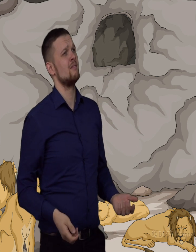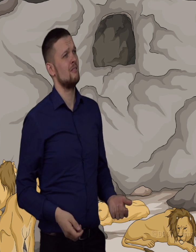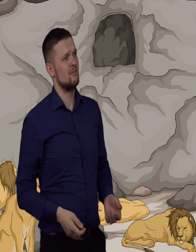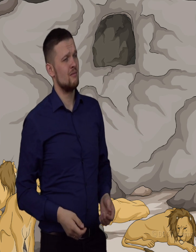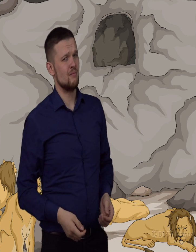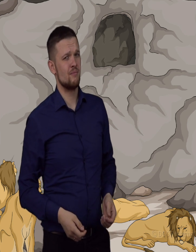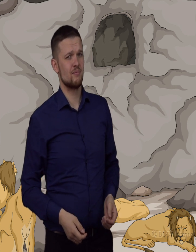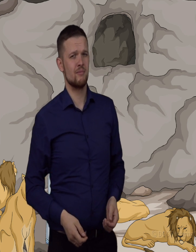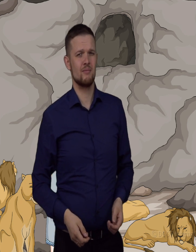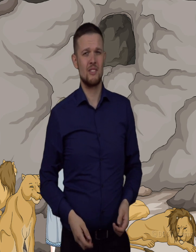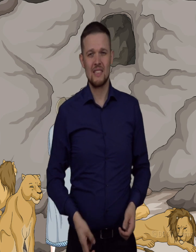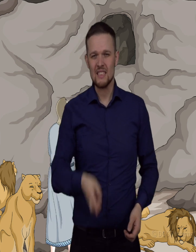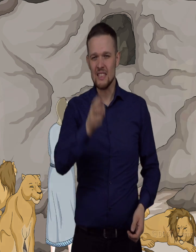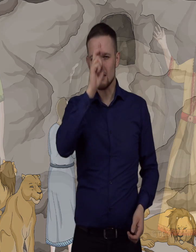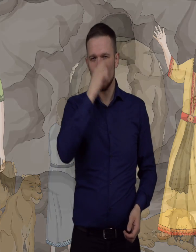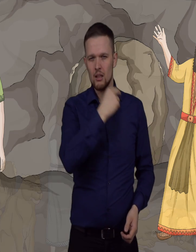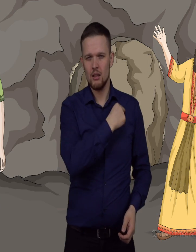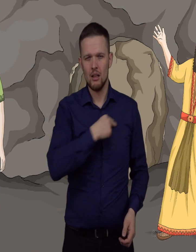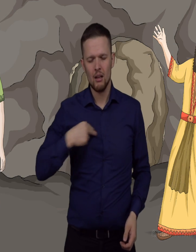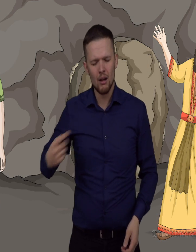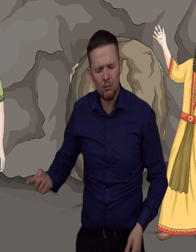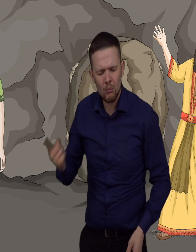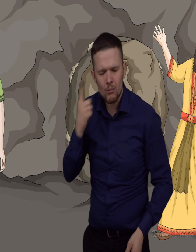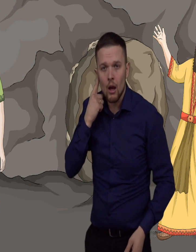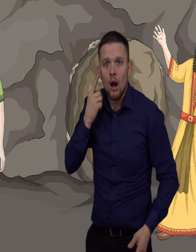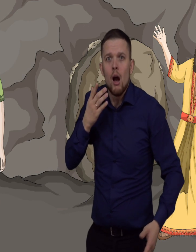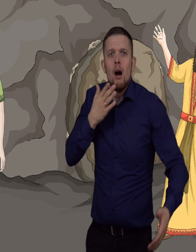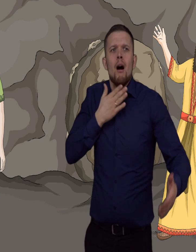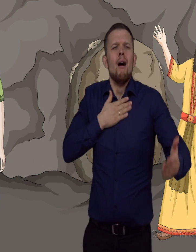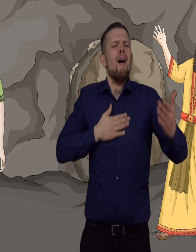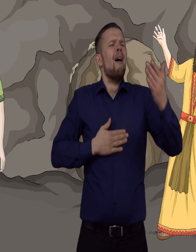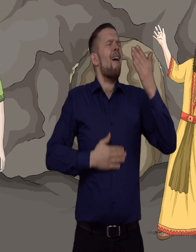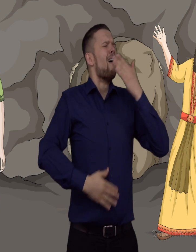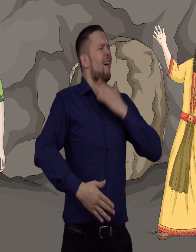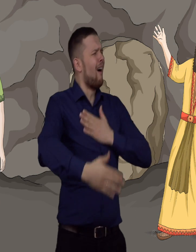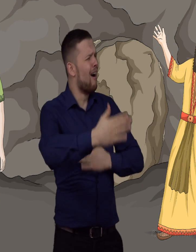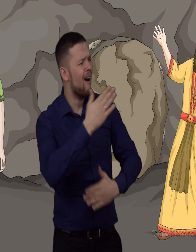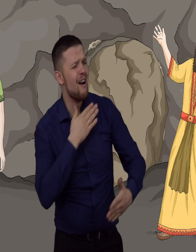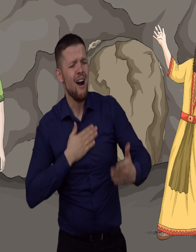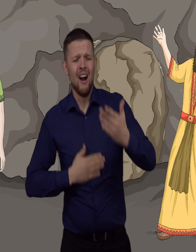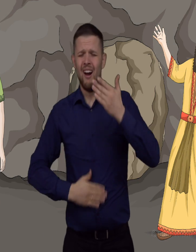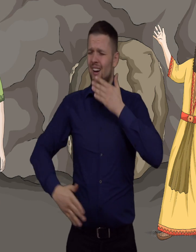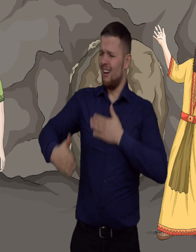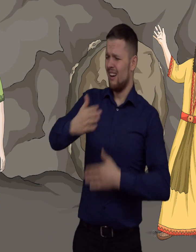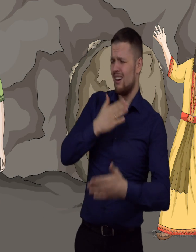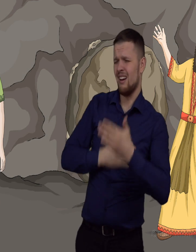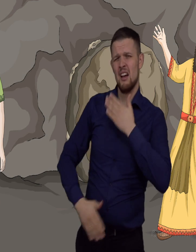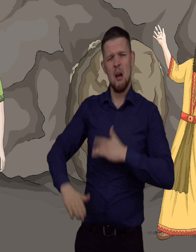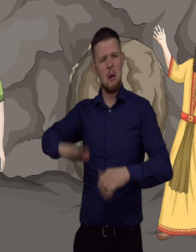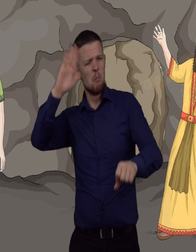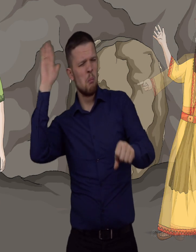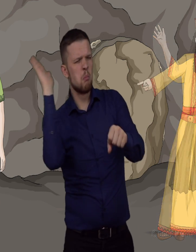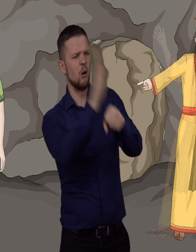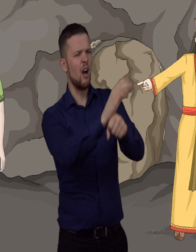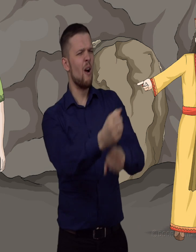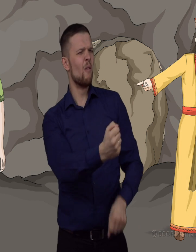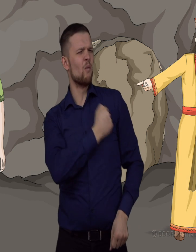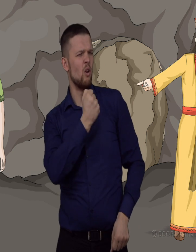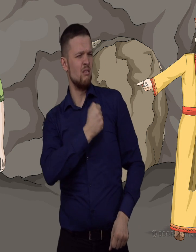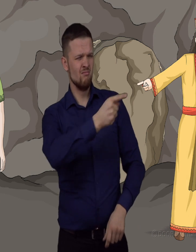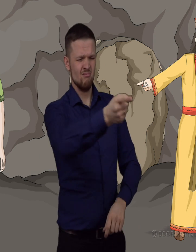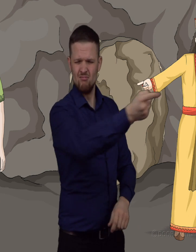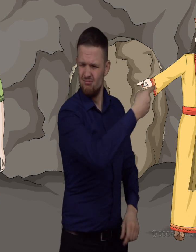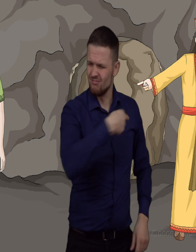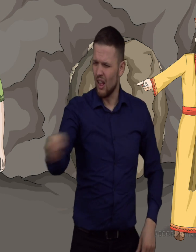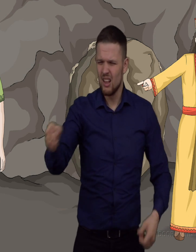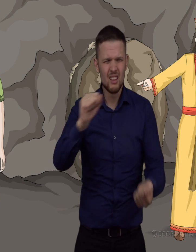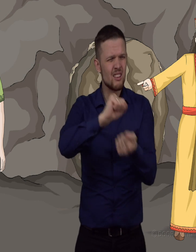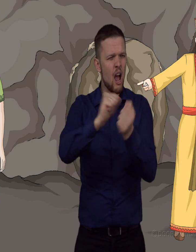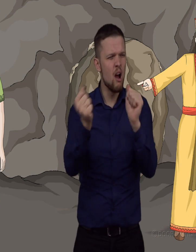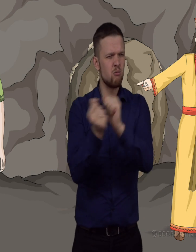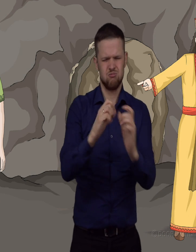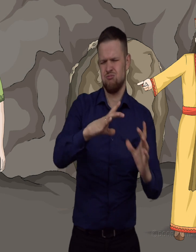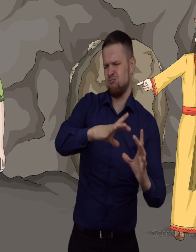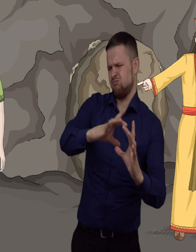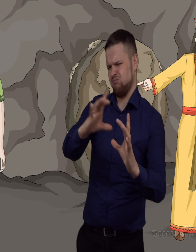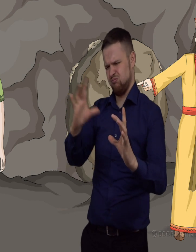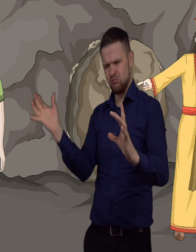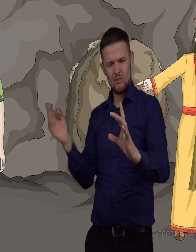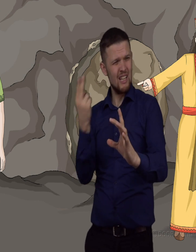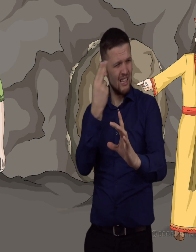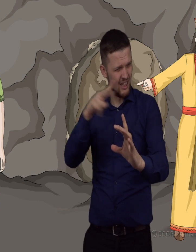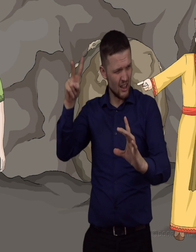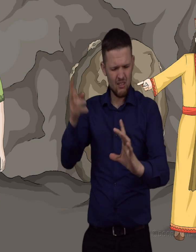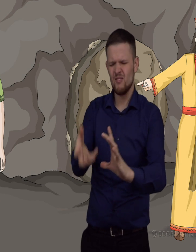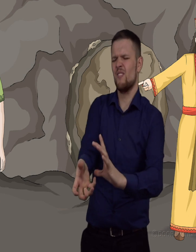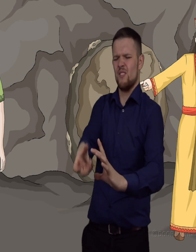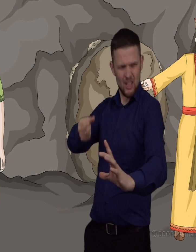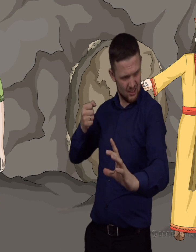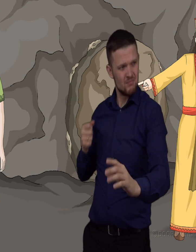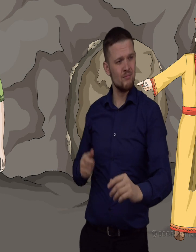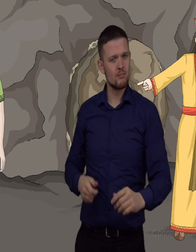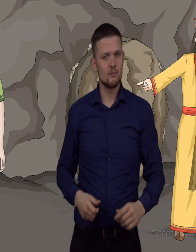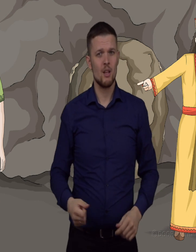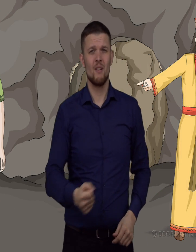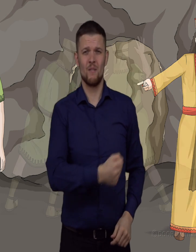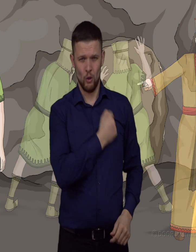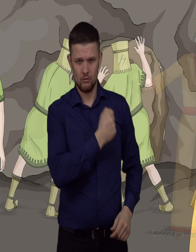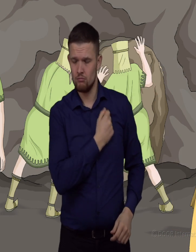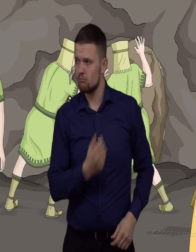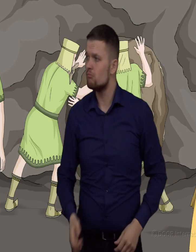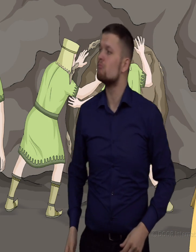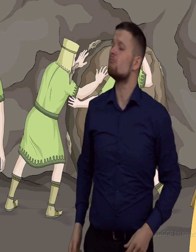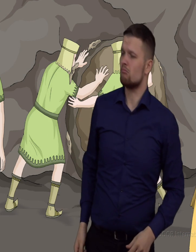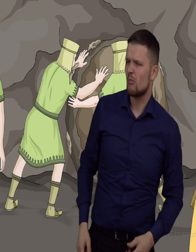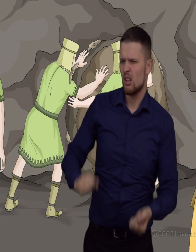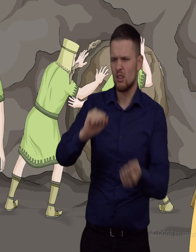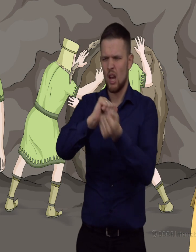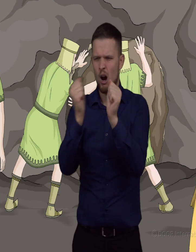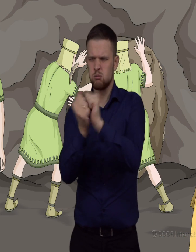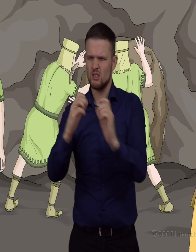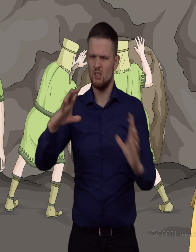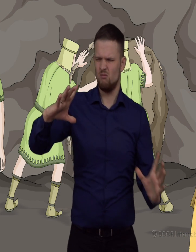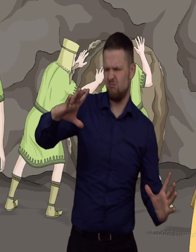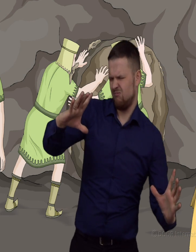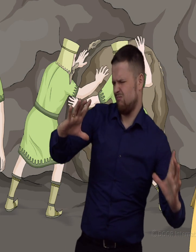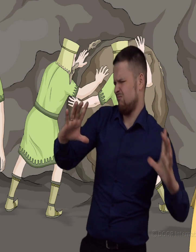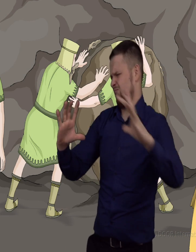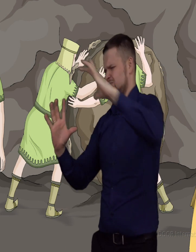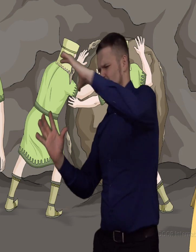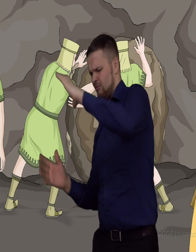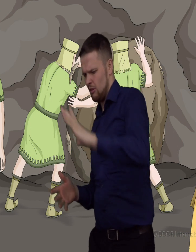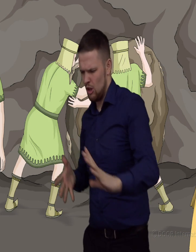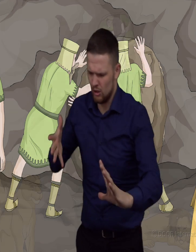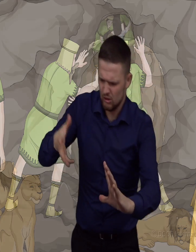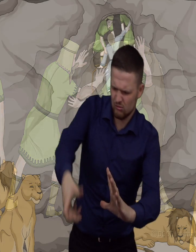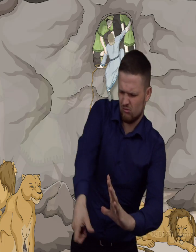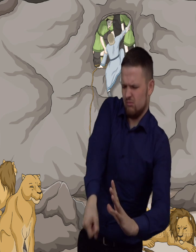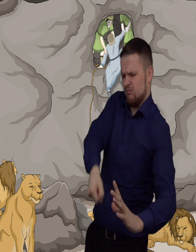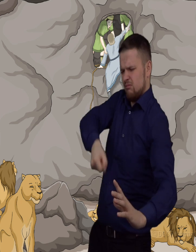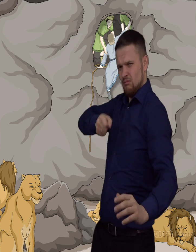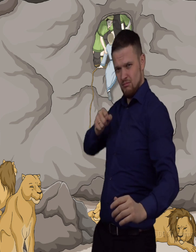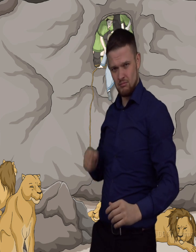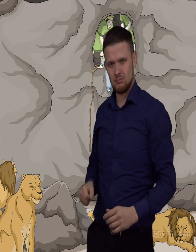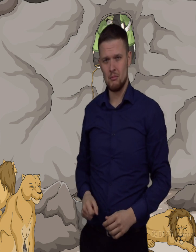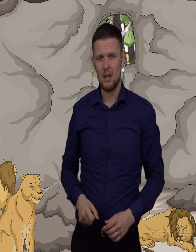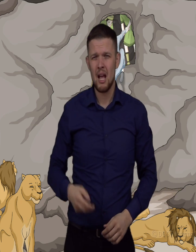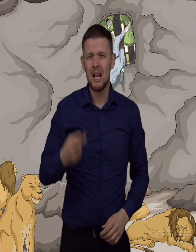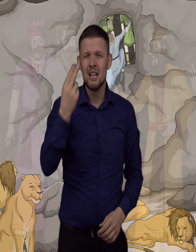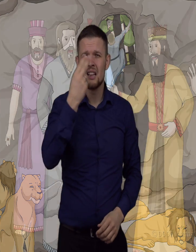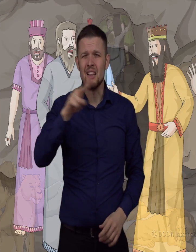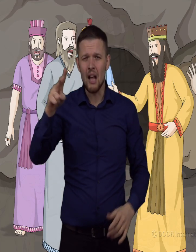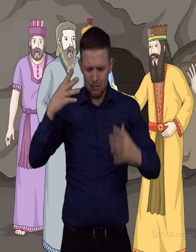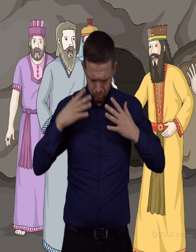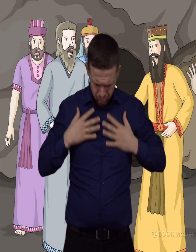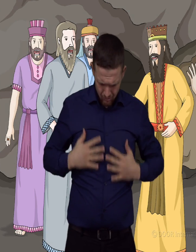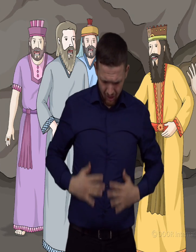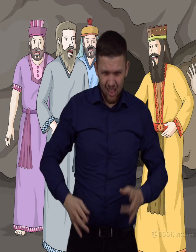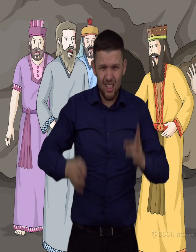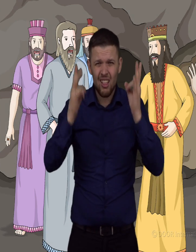The king was overjoyed and gave orders to lift Daniel out of the den, and when Daniel was lifted out of the den, no wounds whatsoever were found on him, because he had trusted in his God.